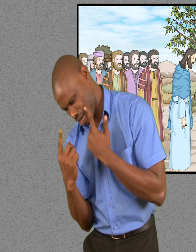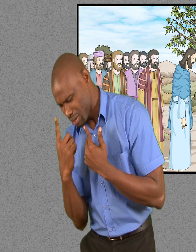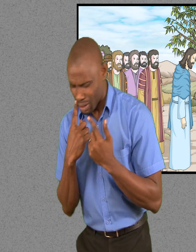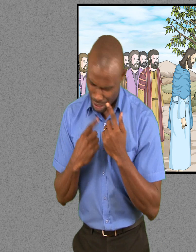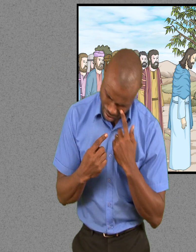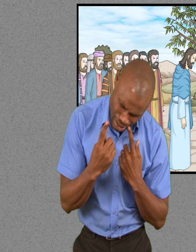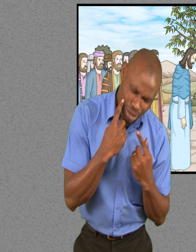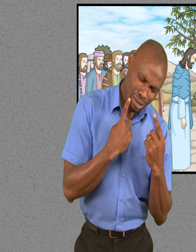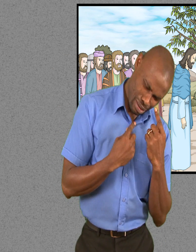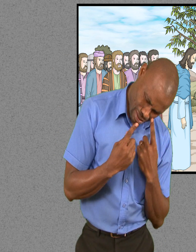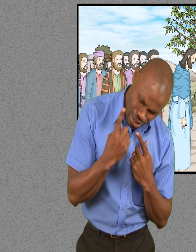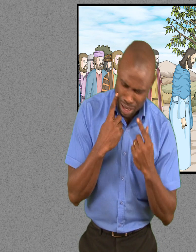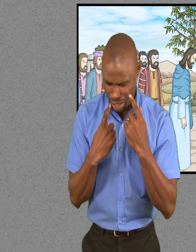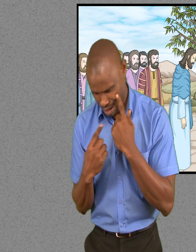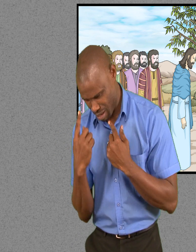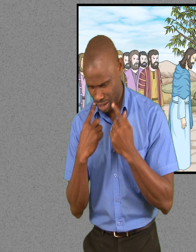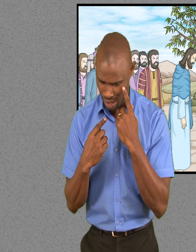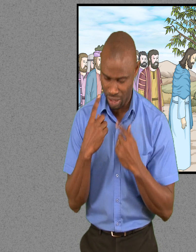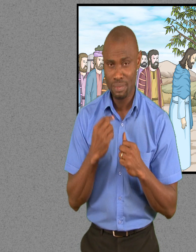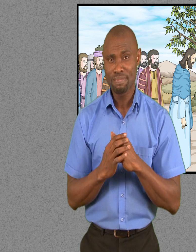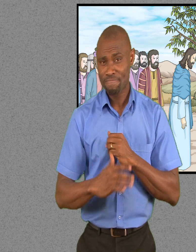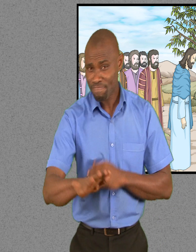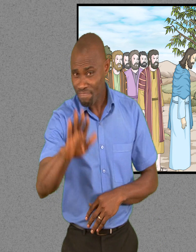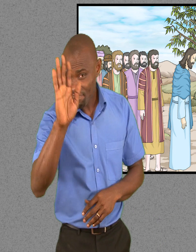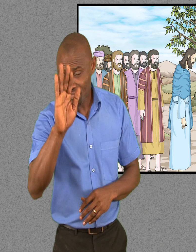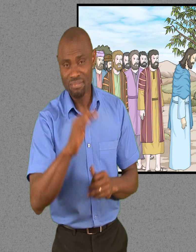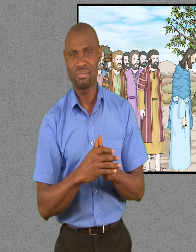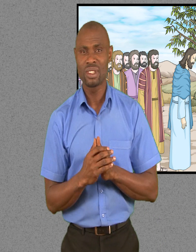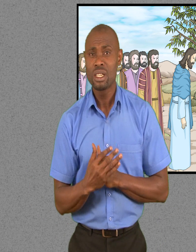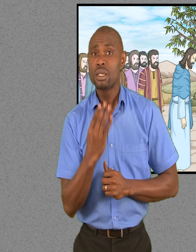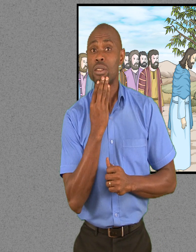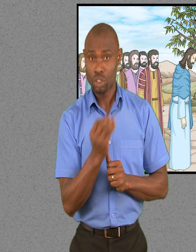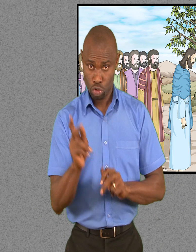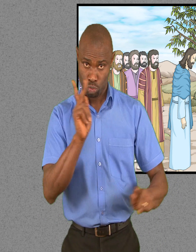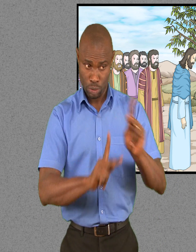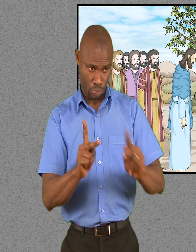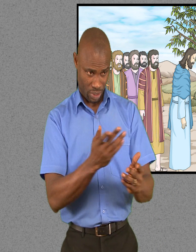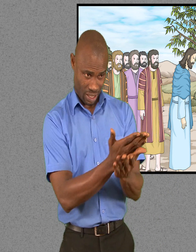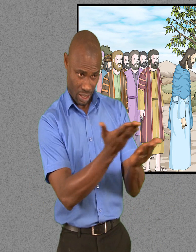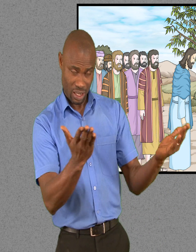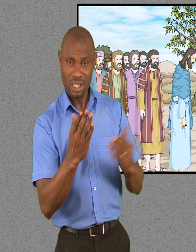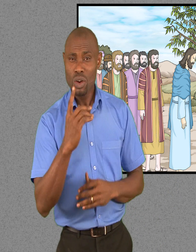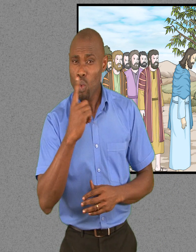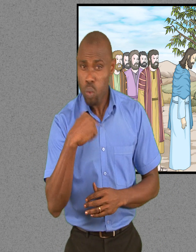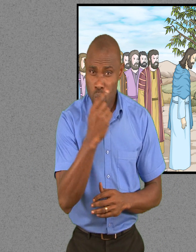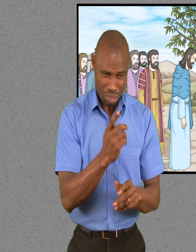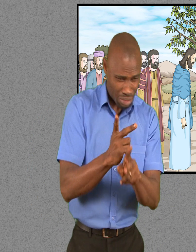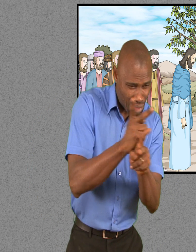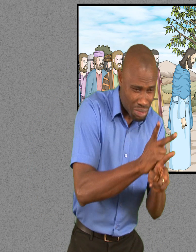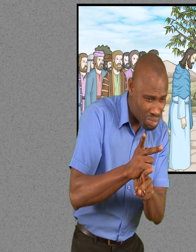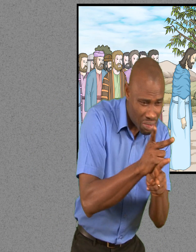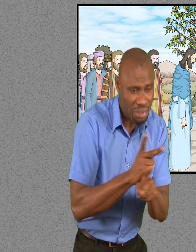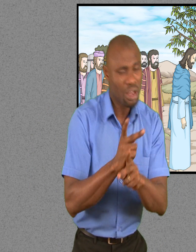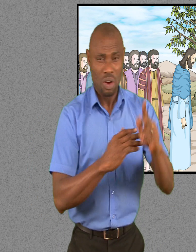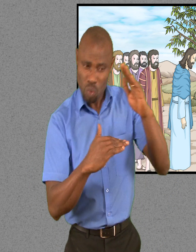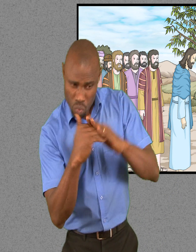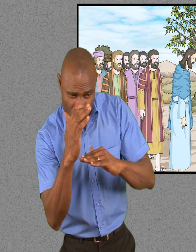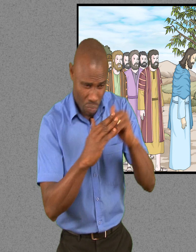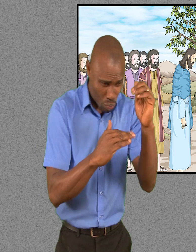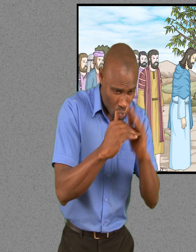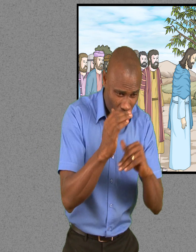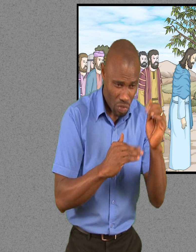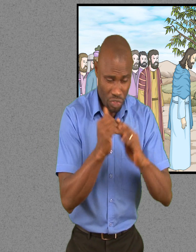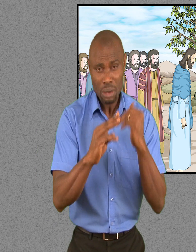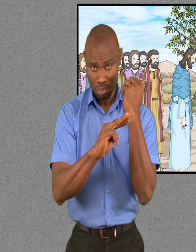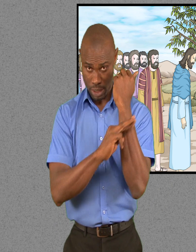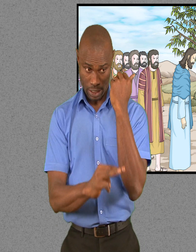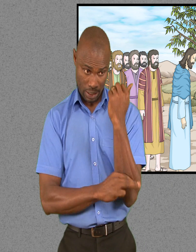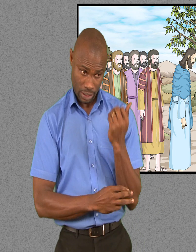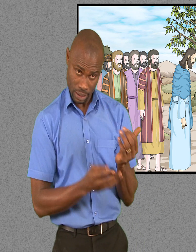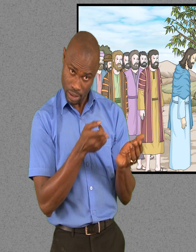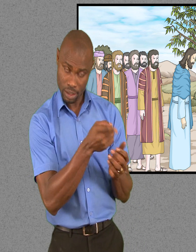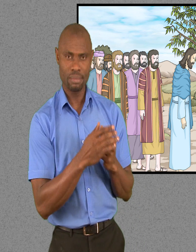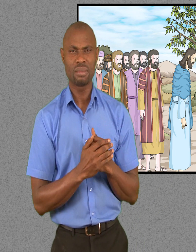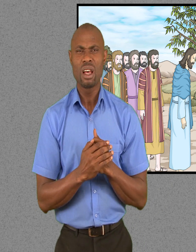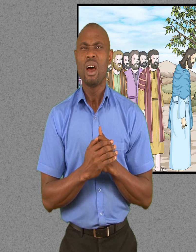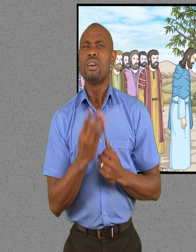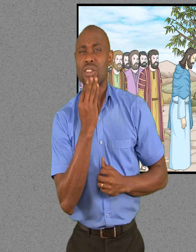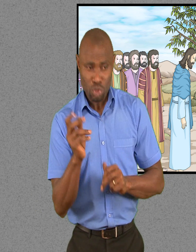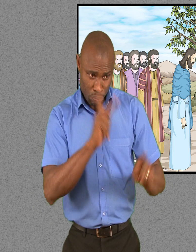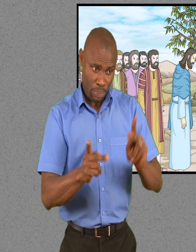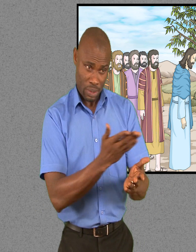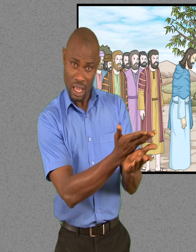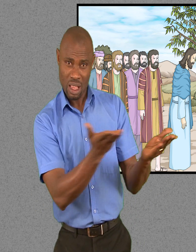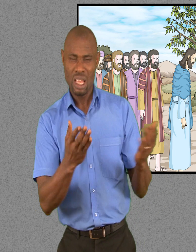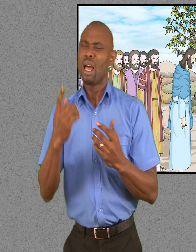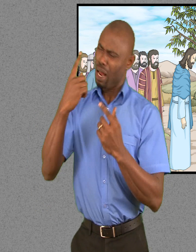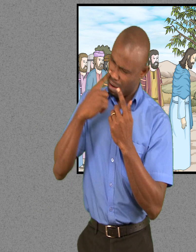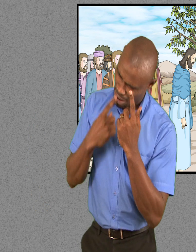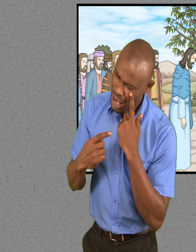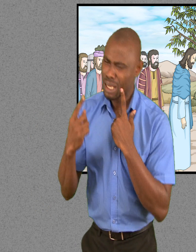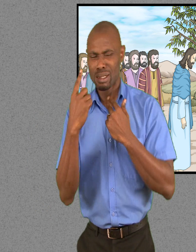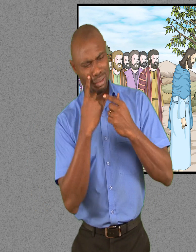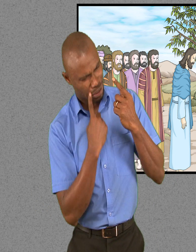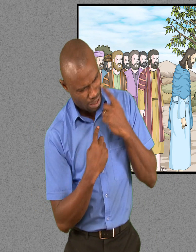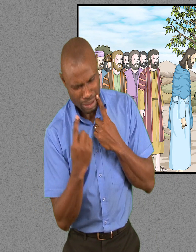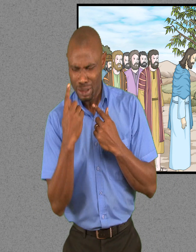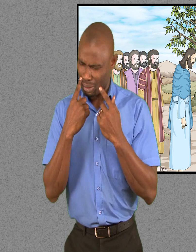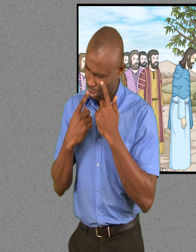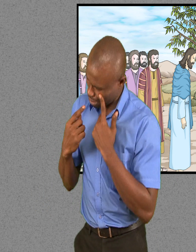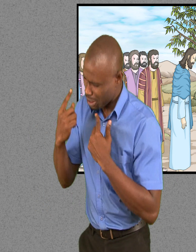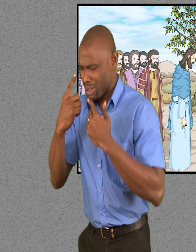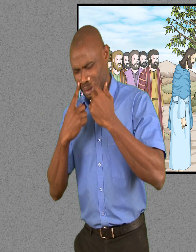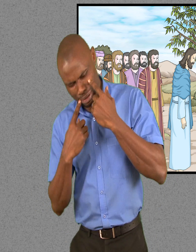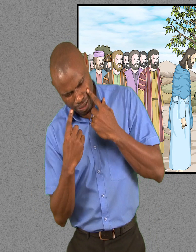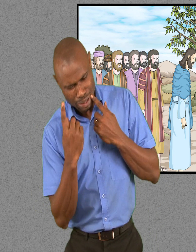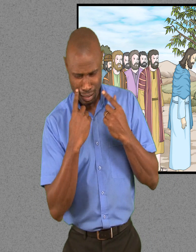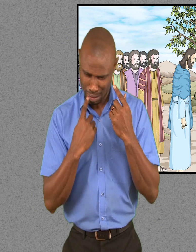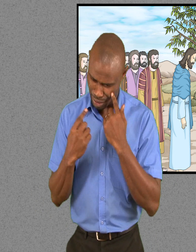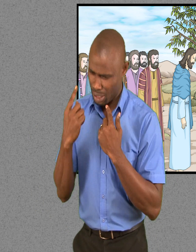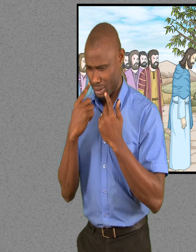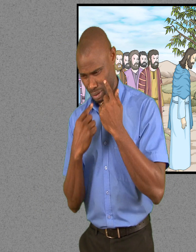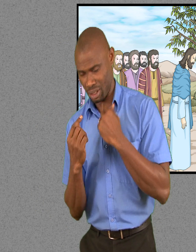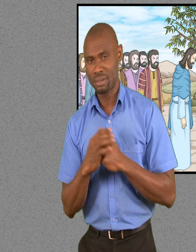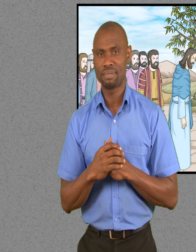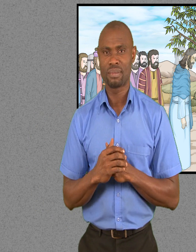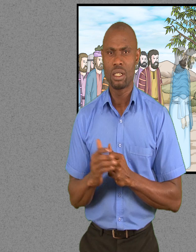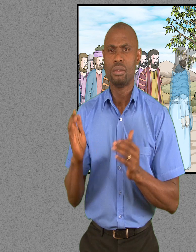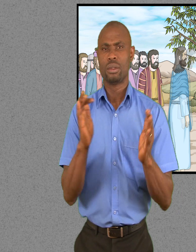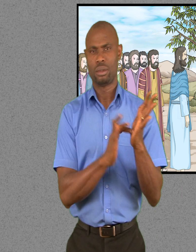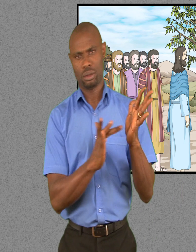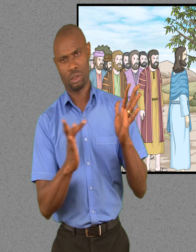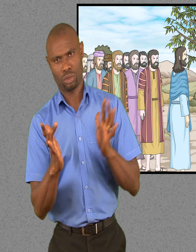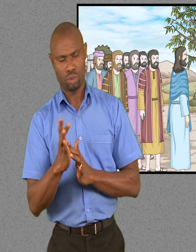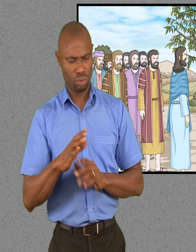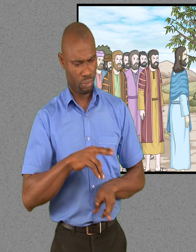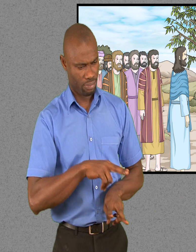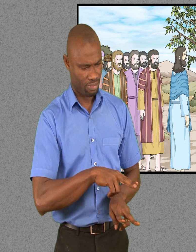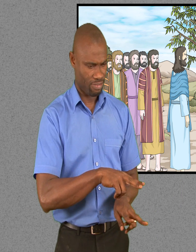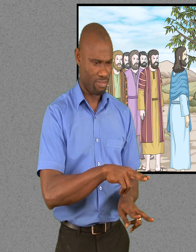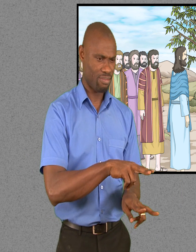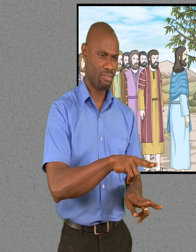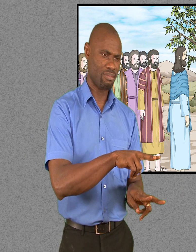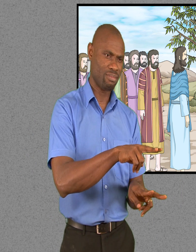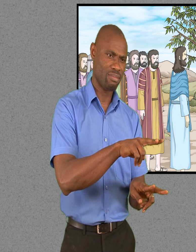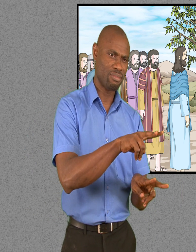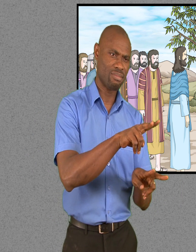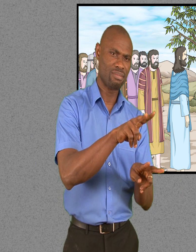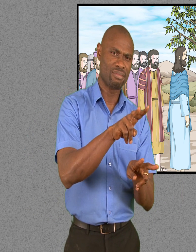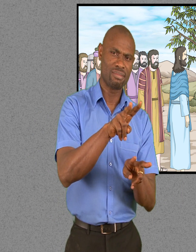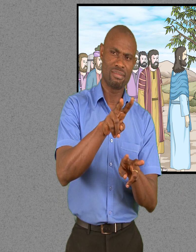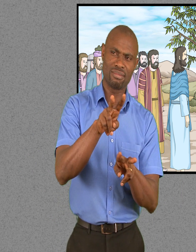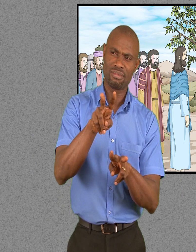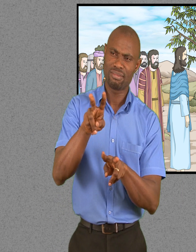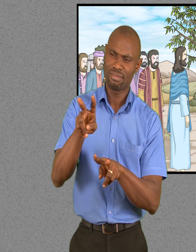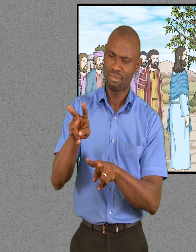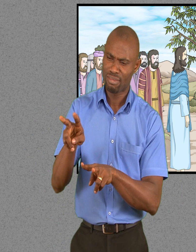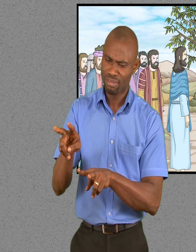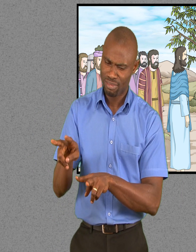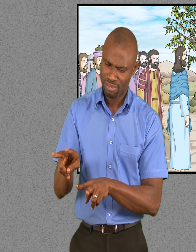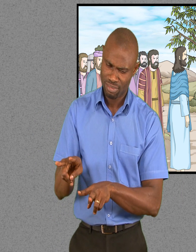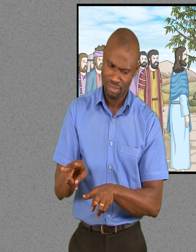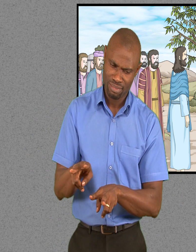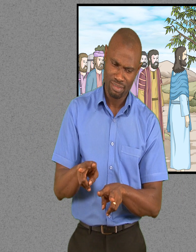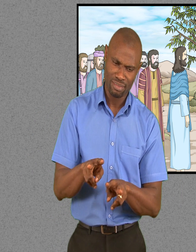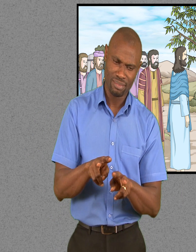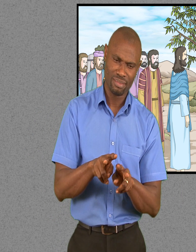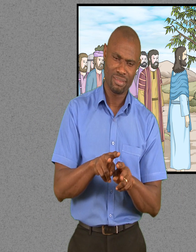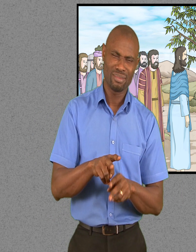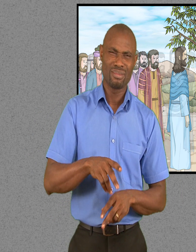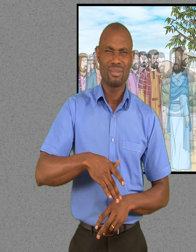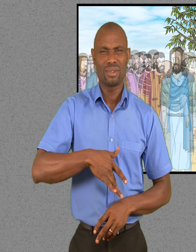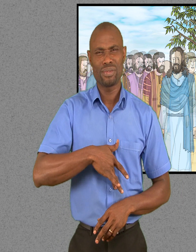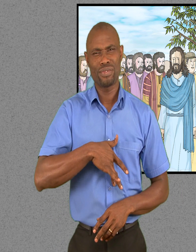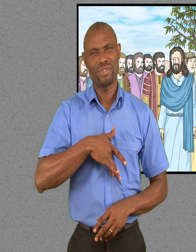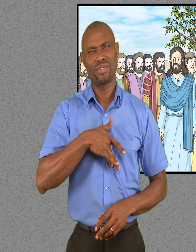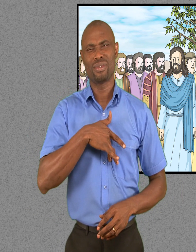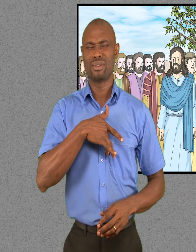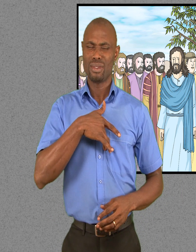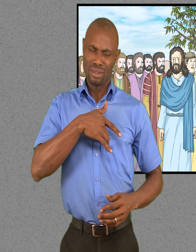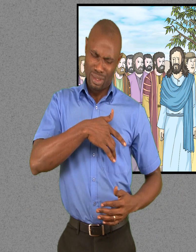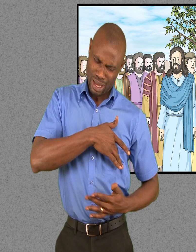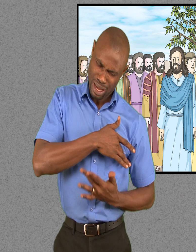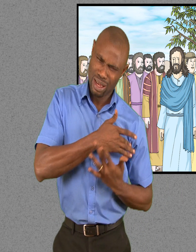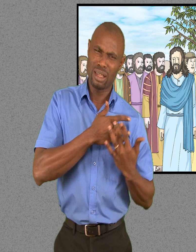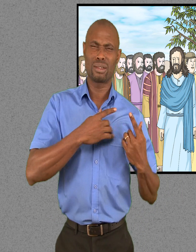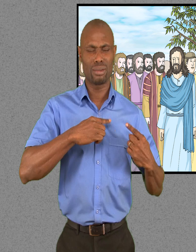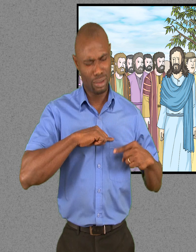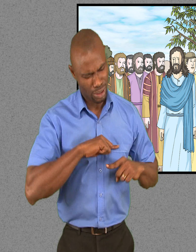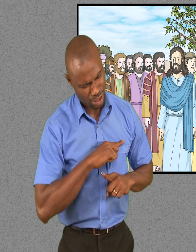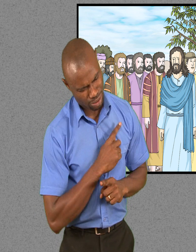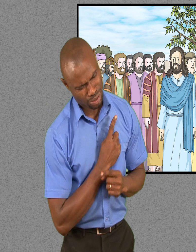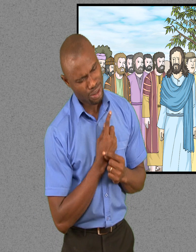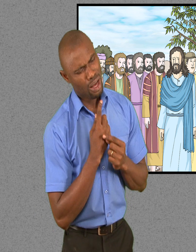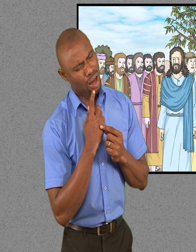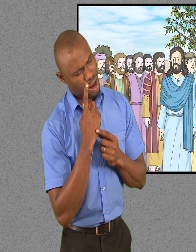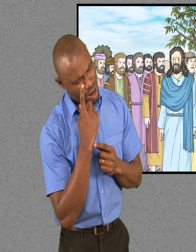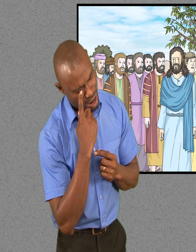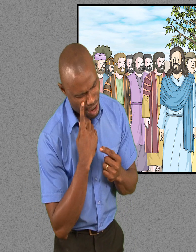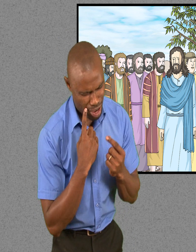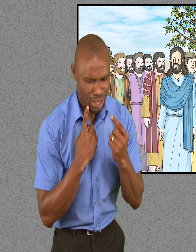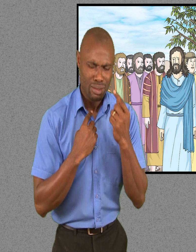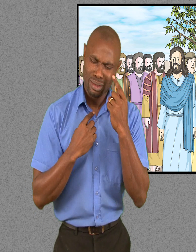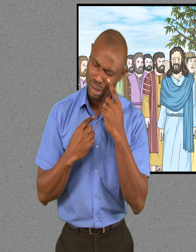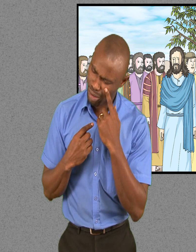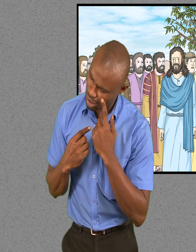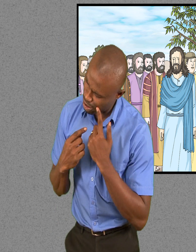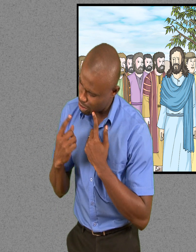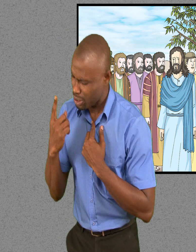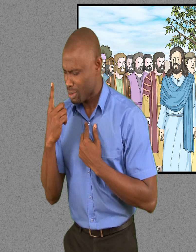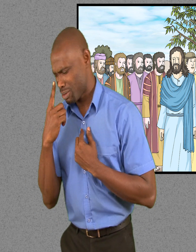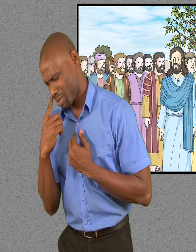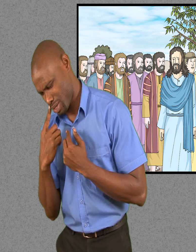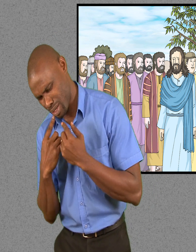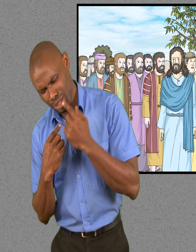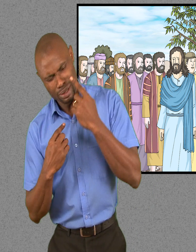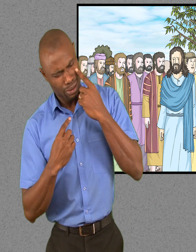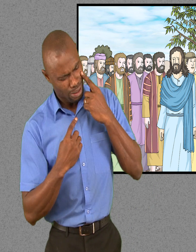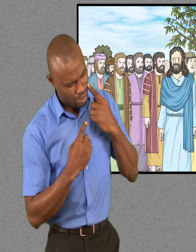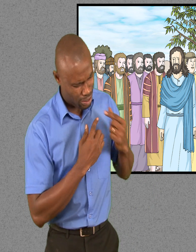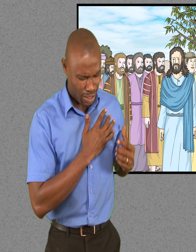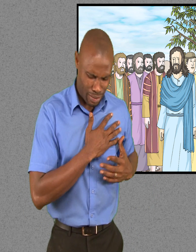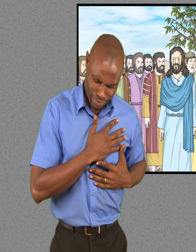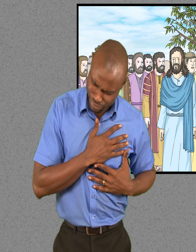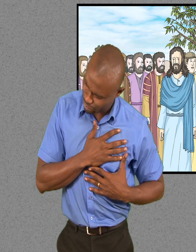When Jesus saw her weeping, and the Jews who had come with her also weeping, He was deeply moved in spirit and troubled.